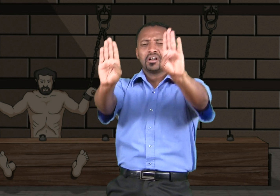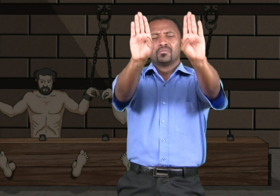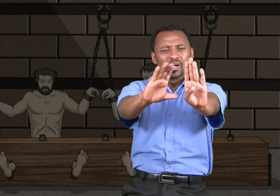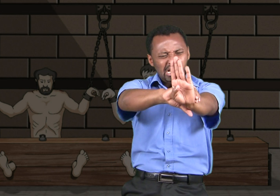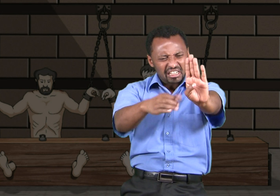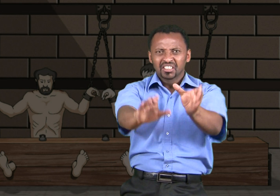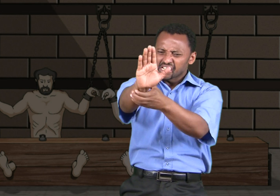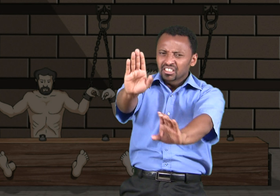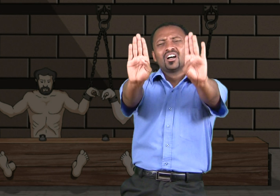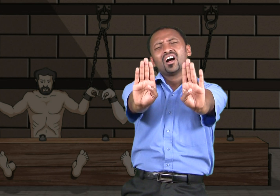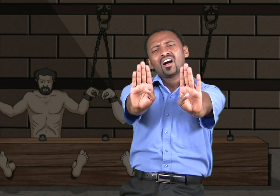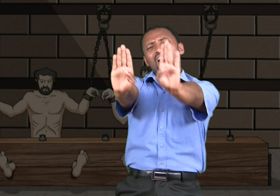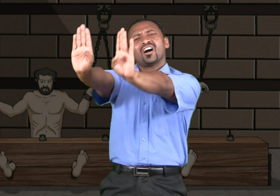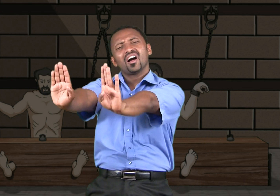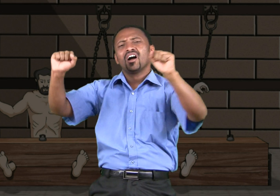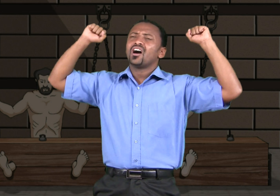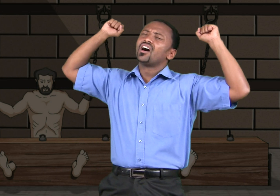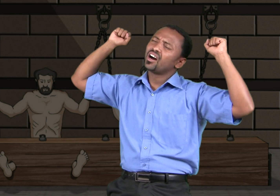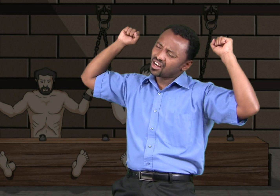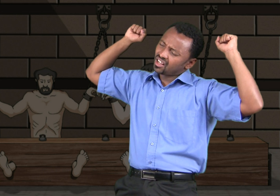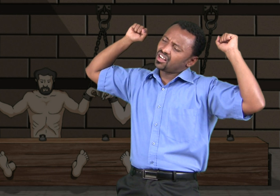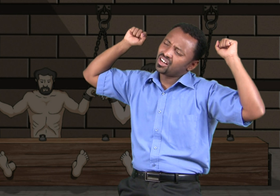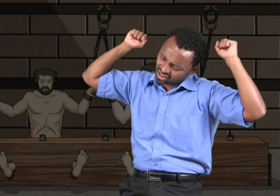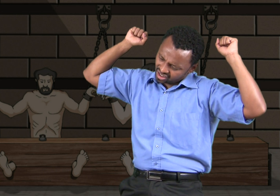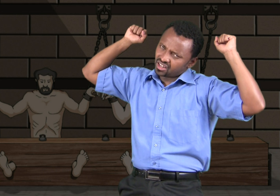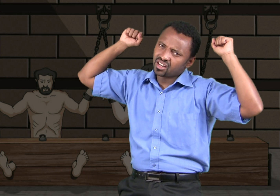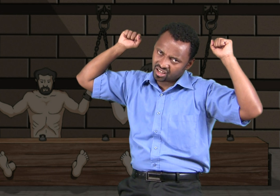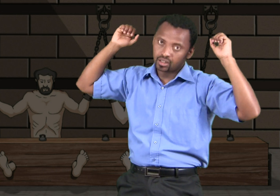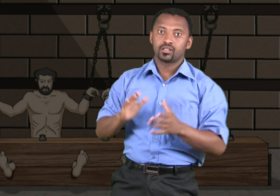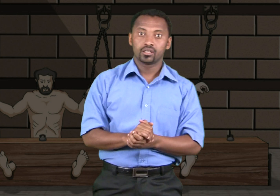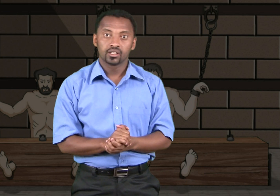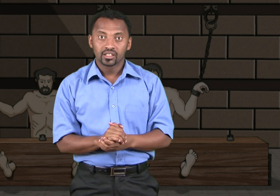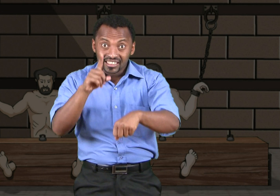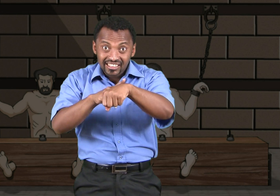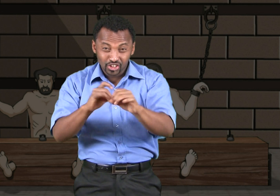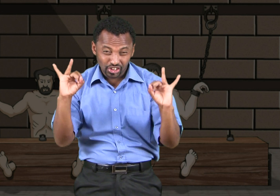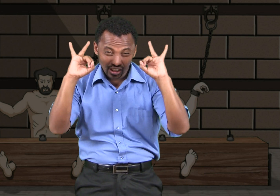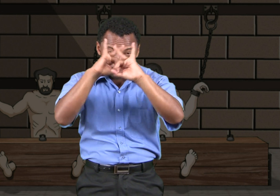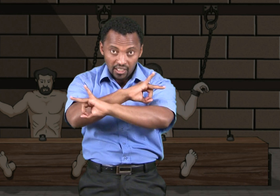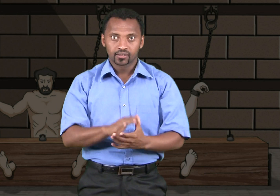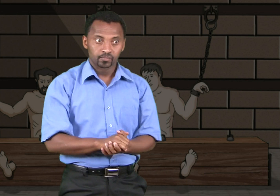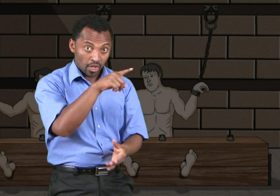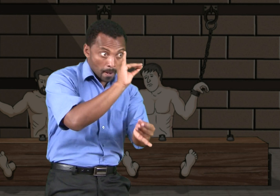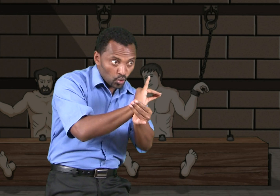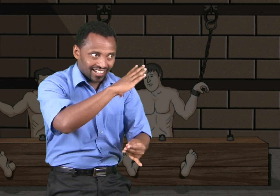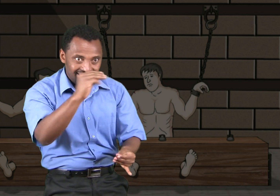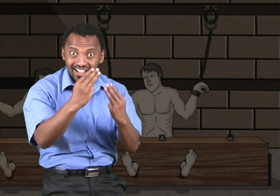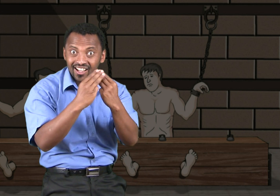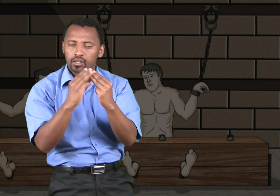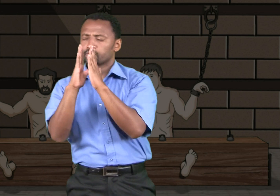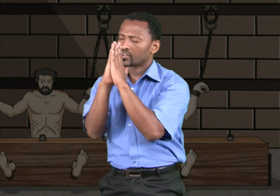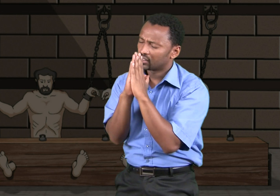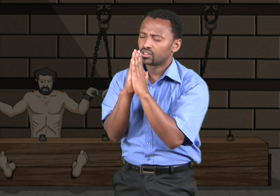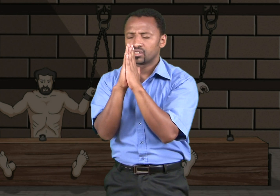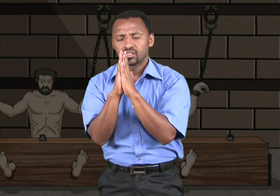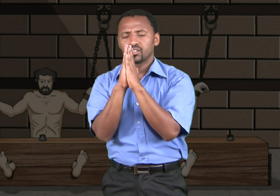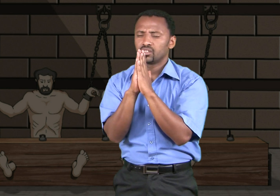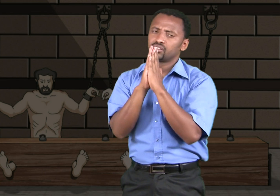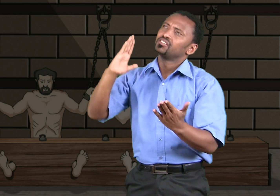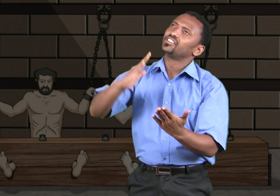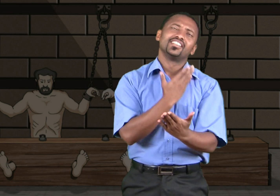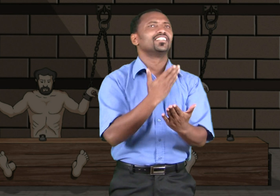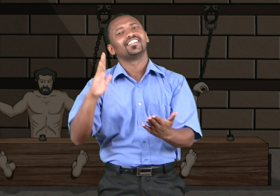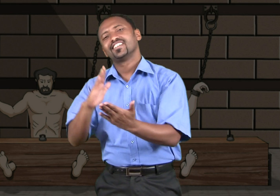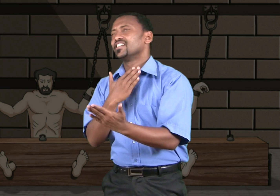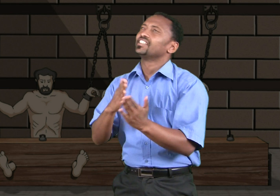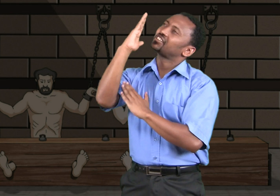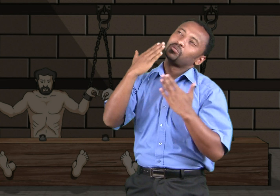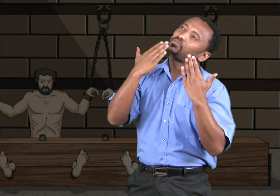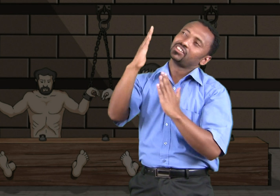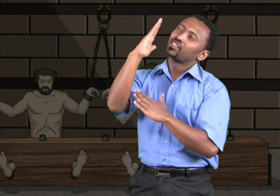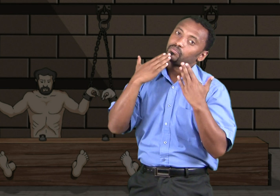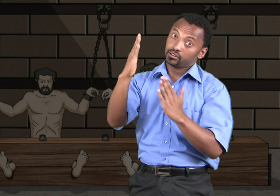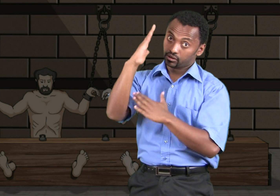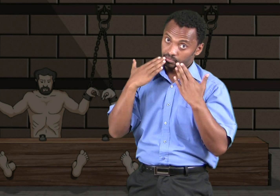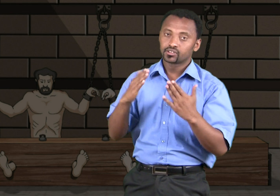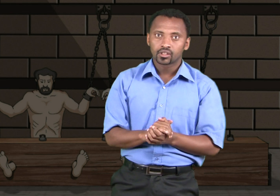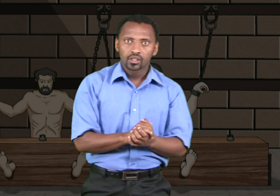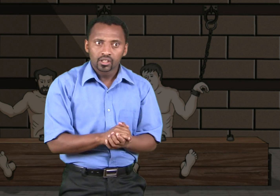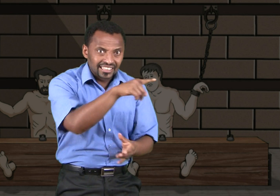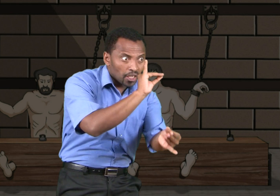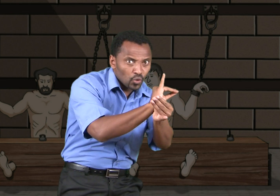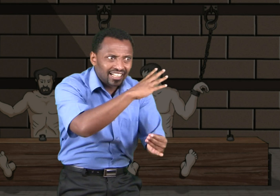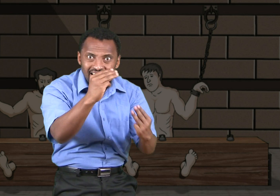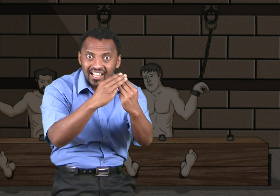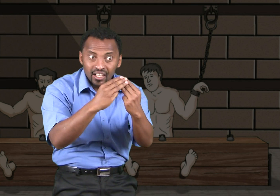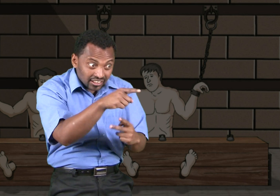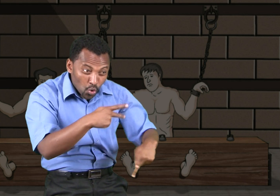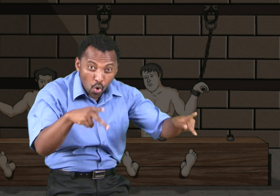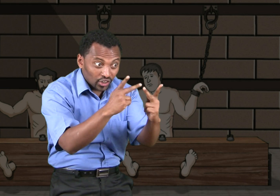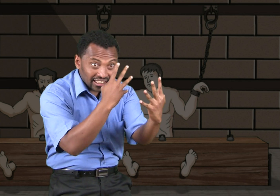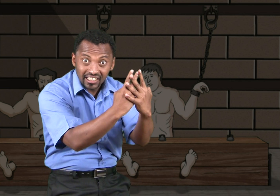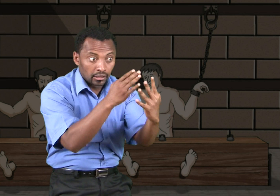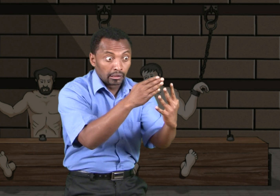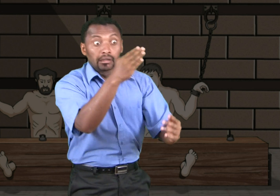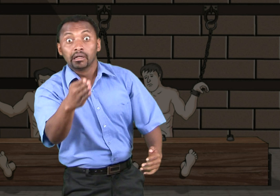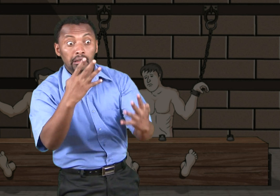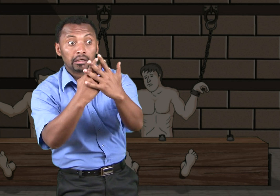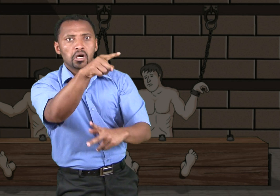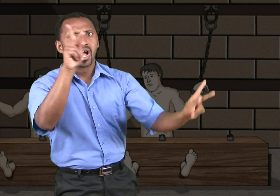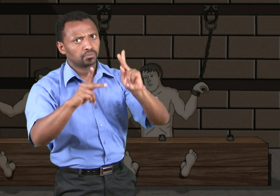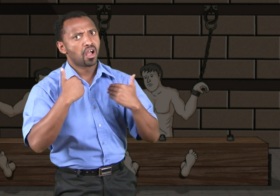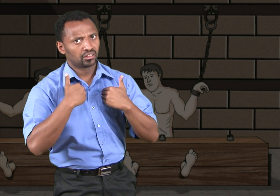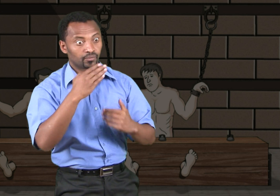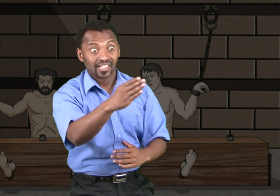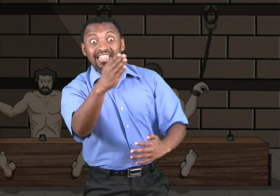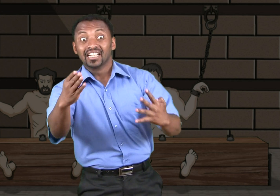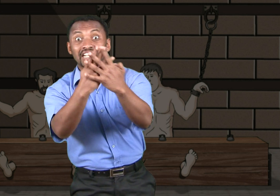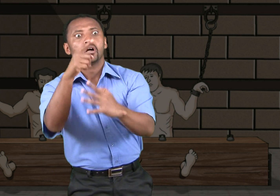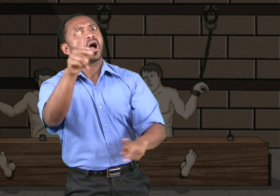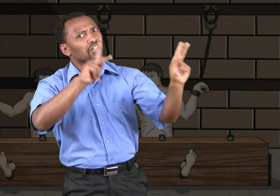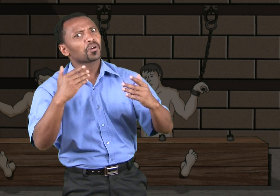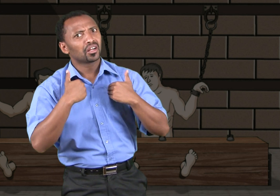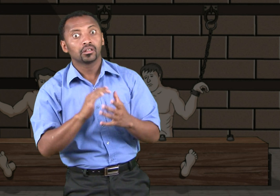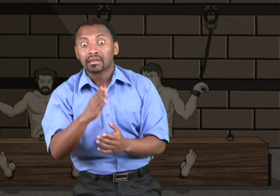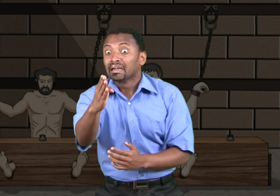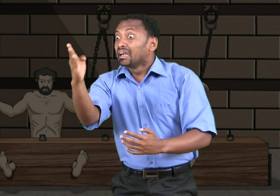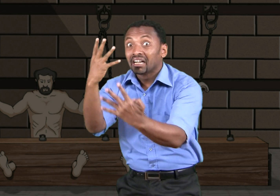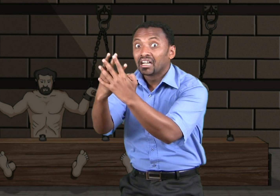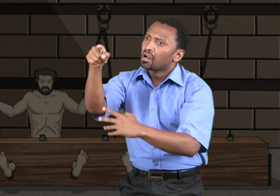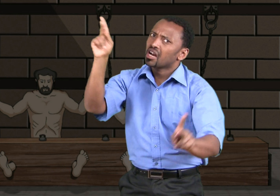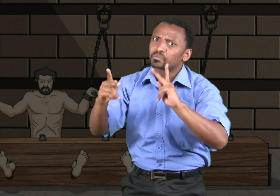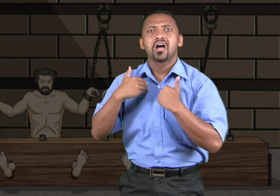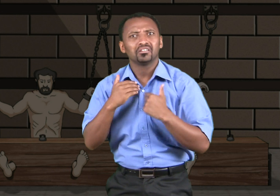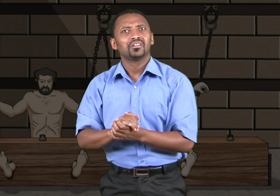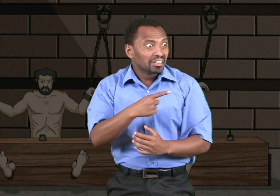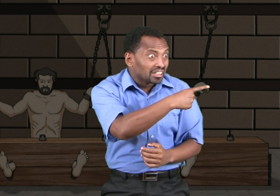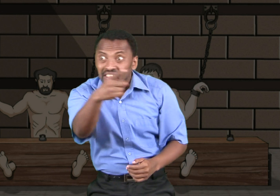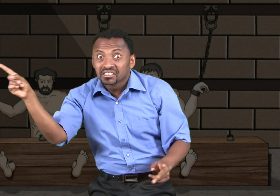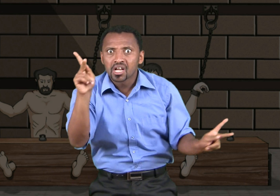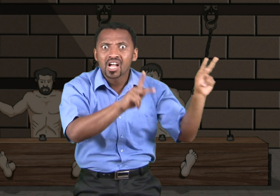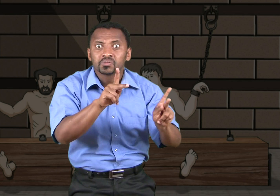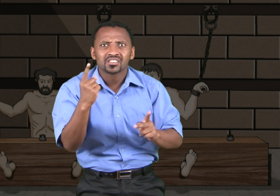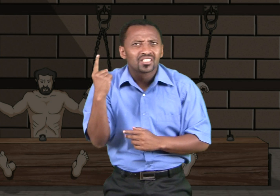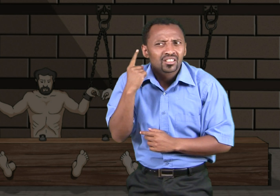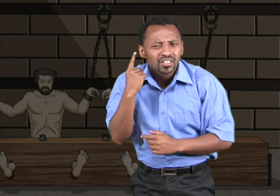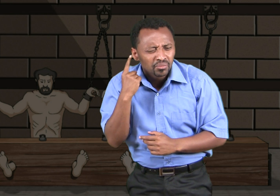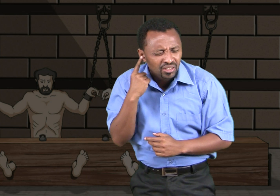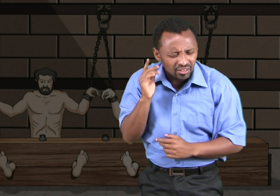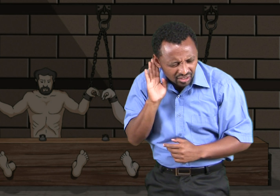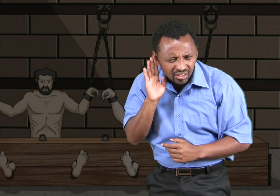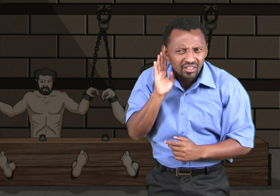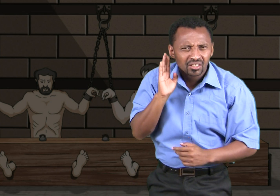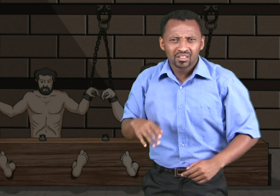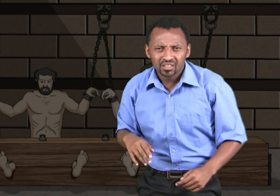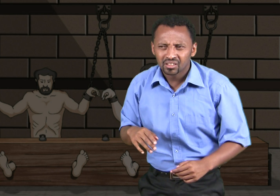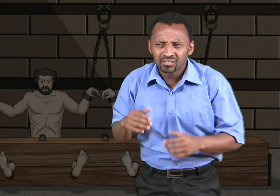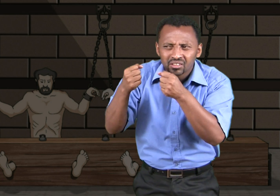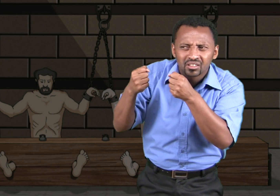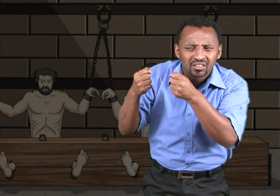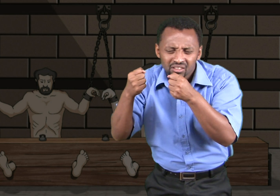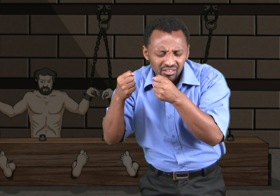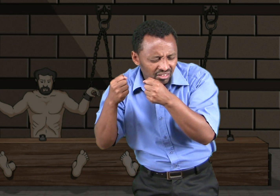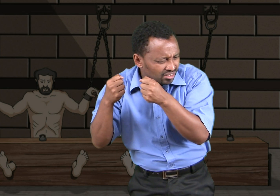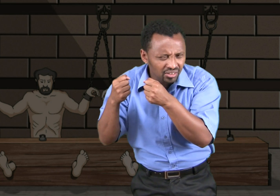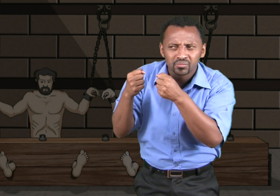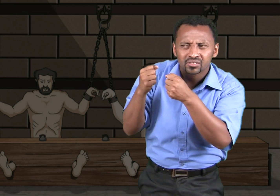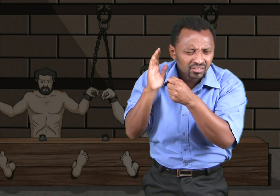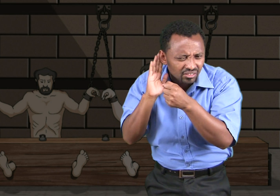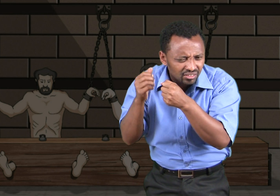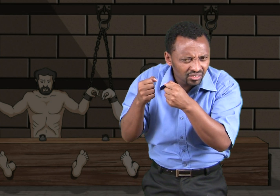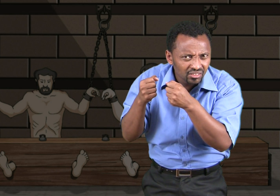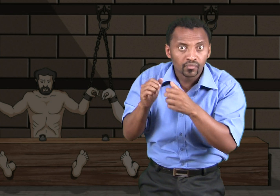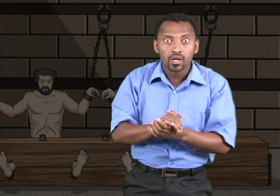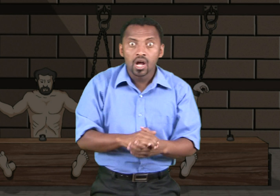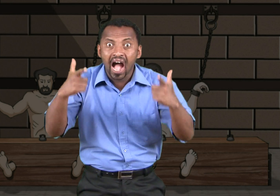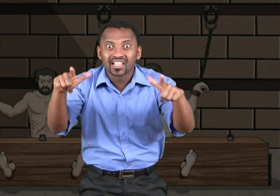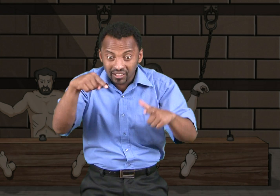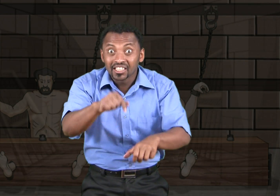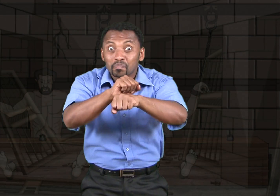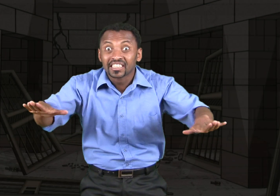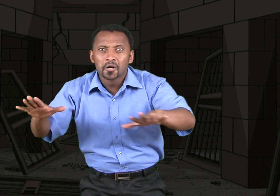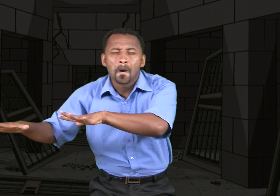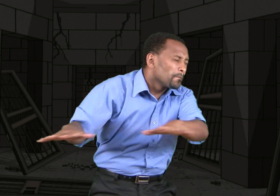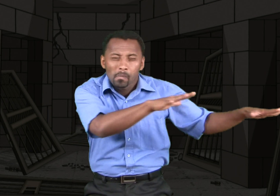About midnight Paul and Silas were praying and singing hymns to God, and the other prisoners were listening to them.